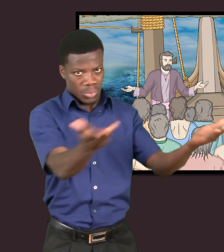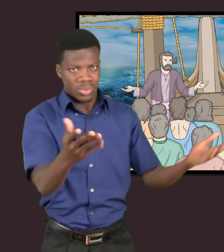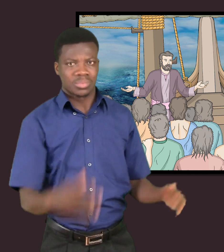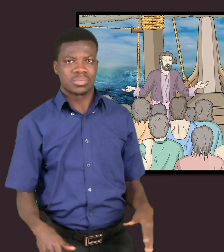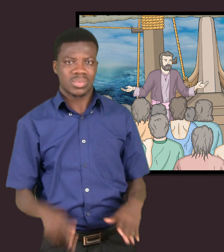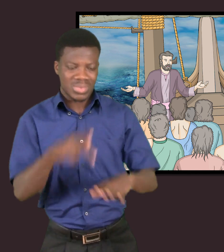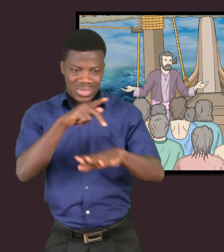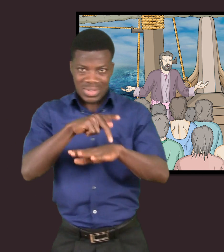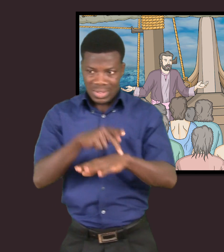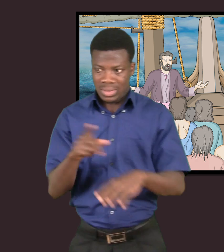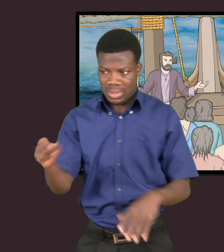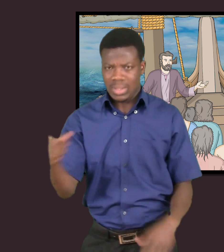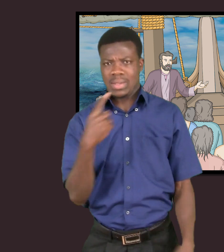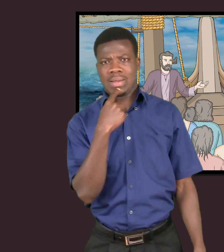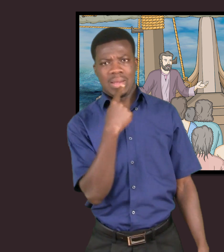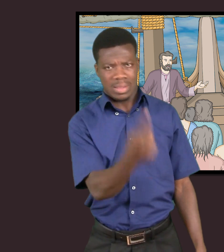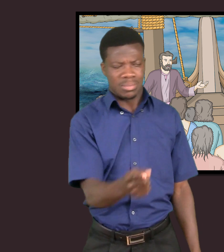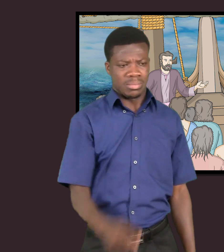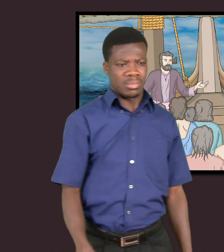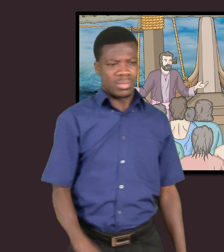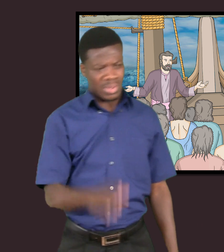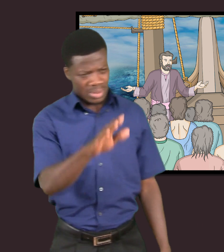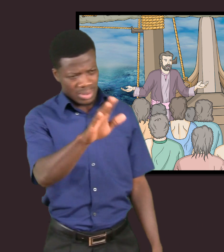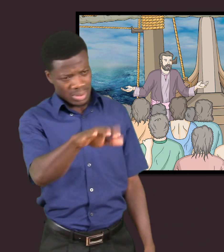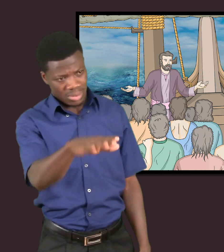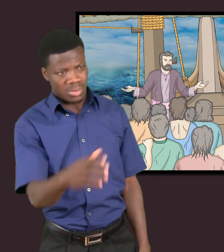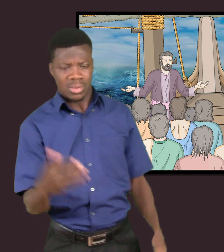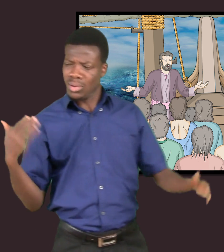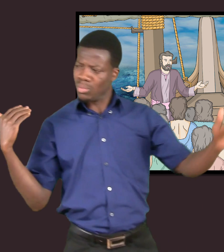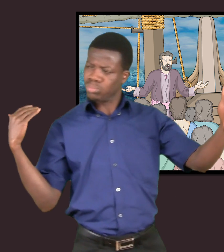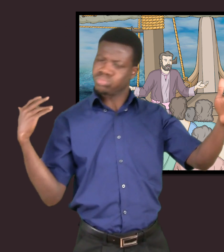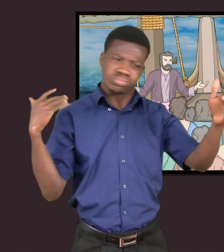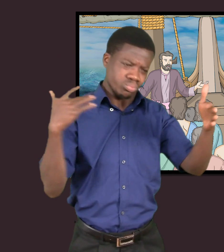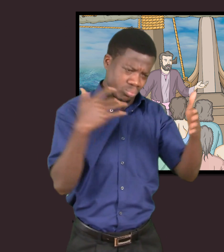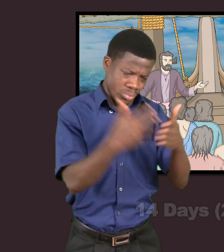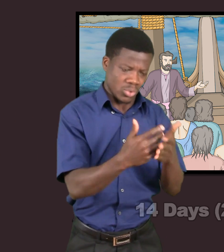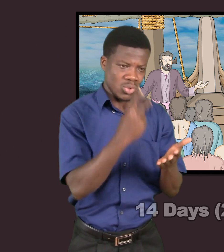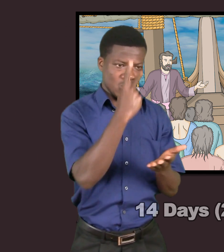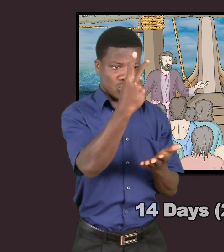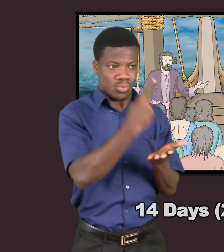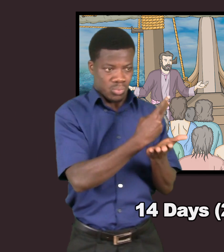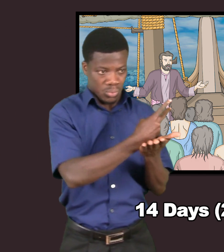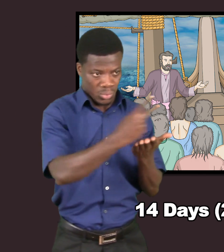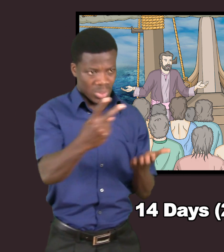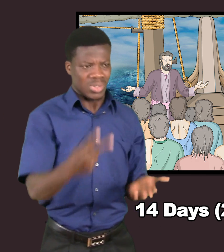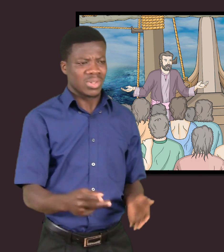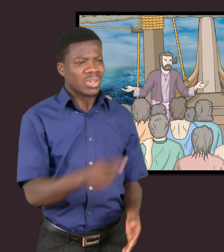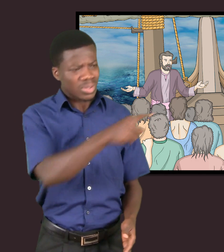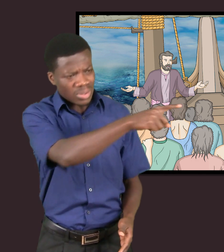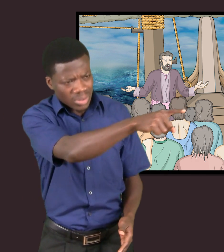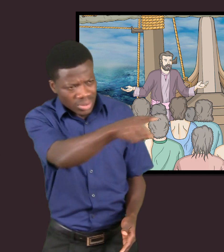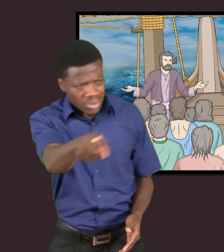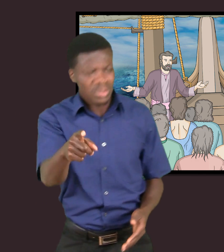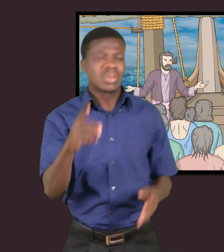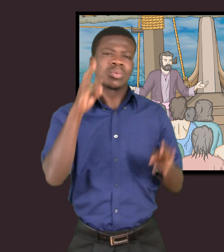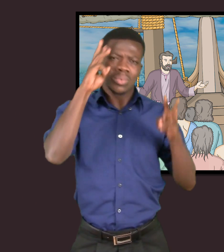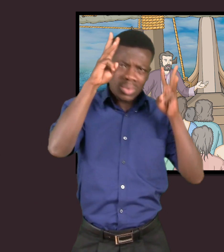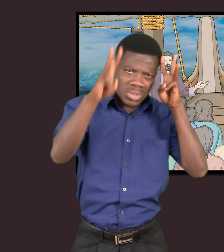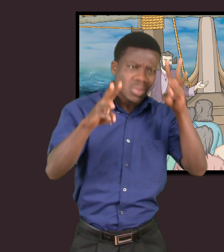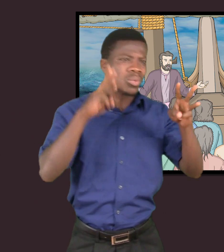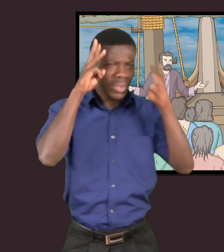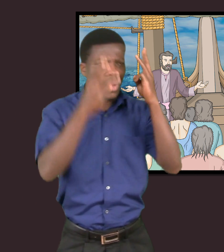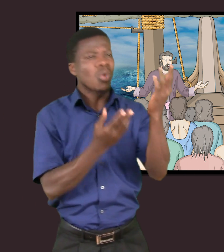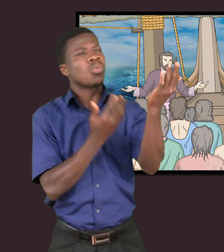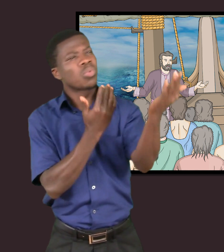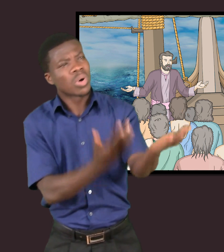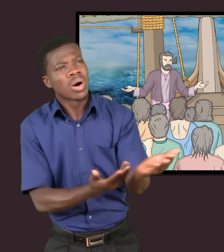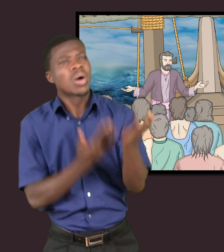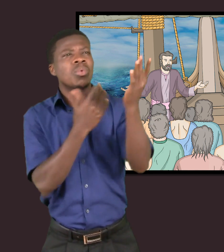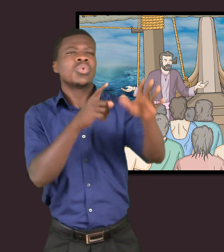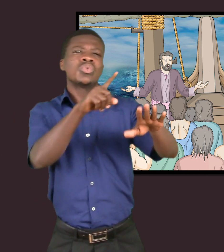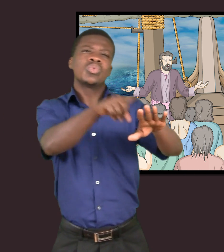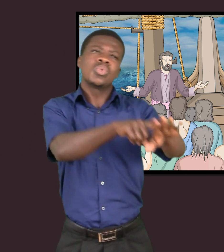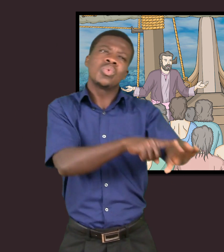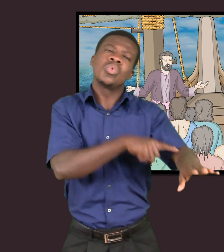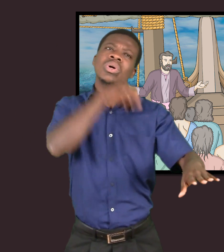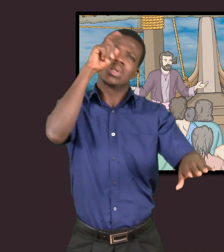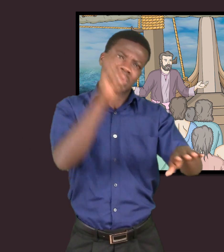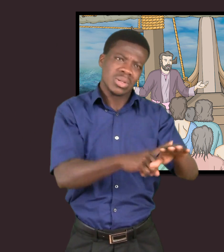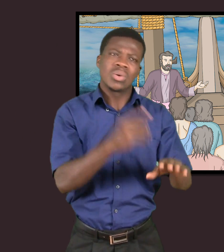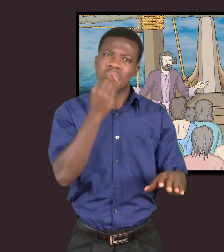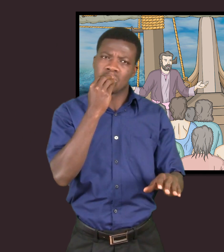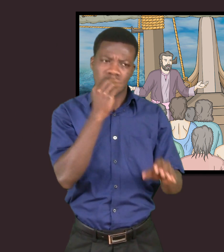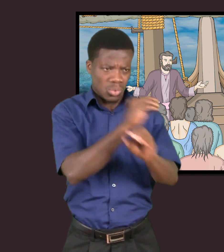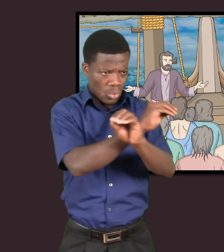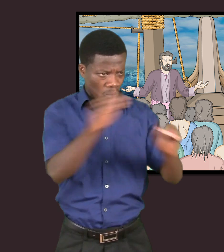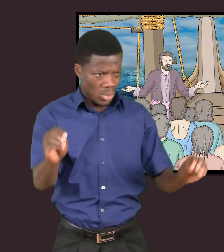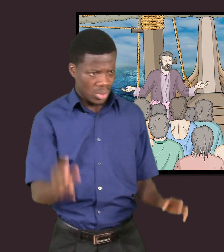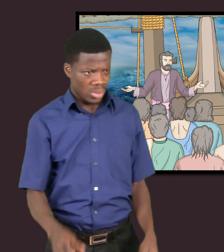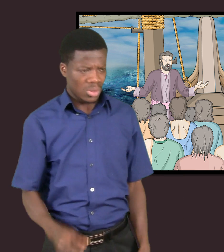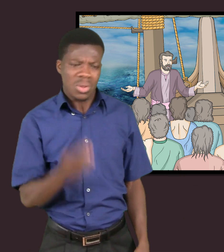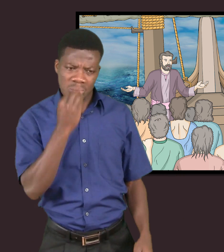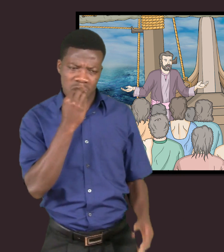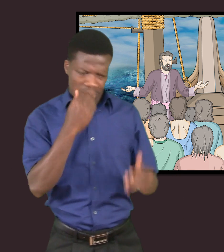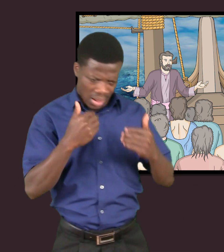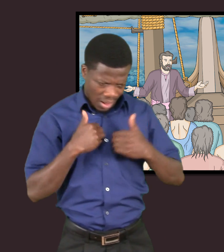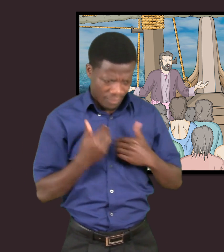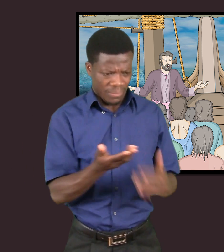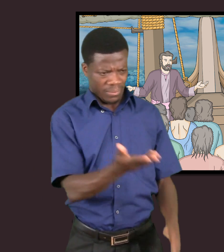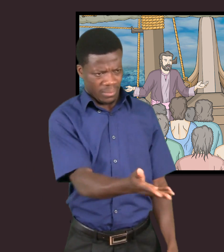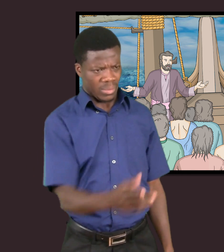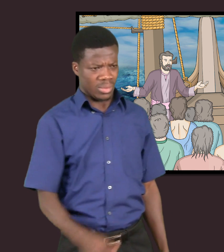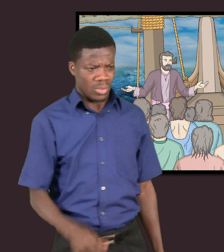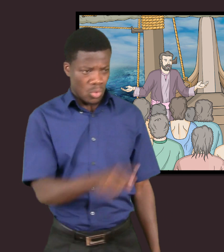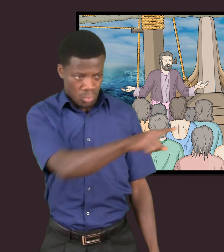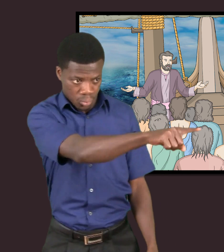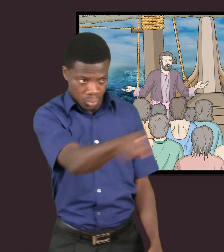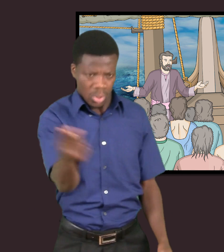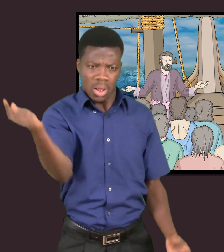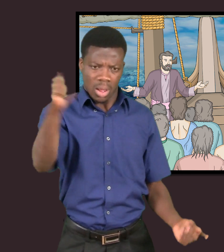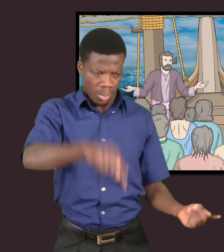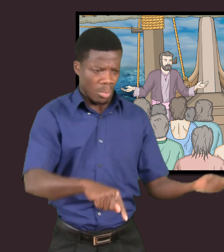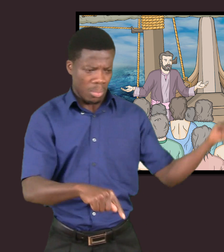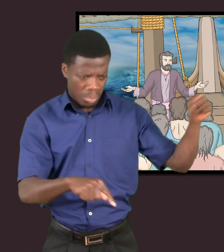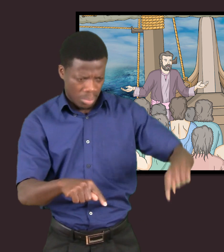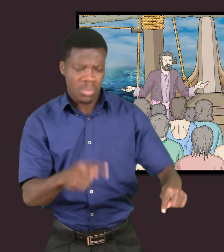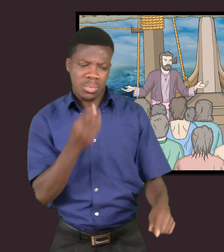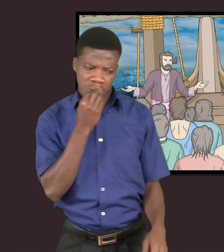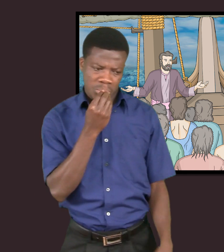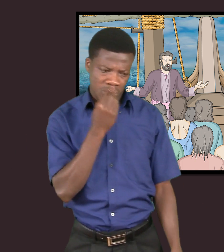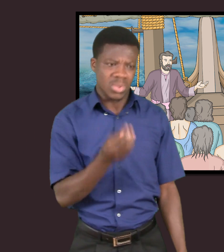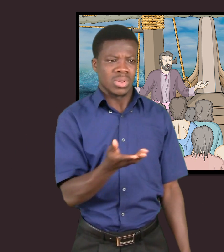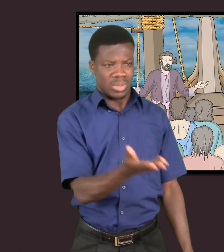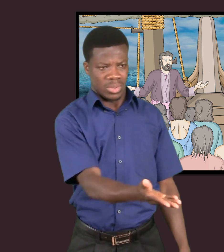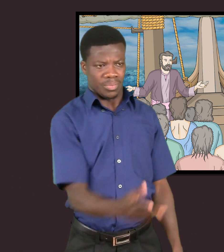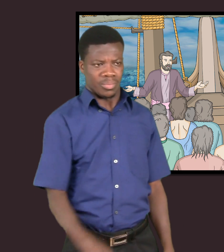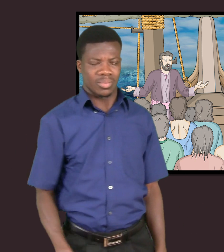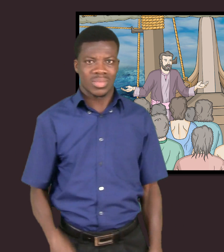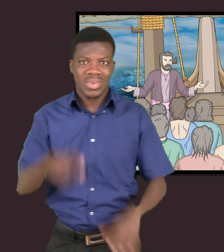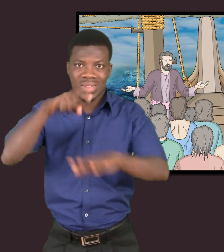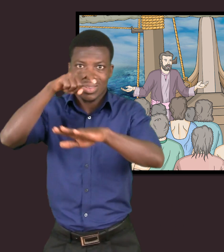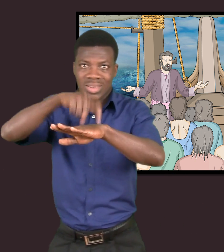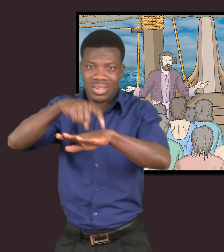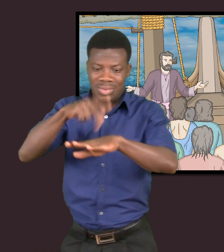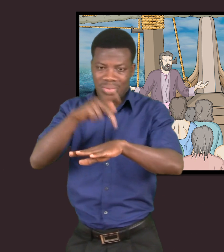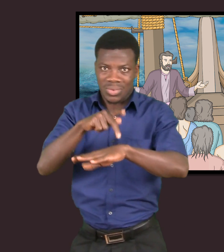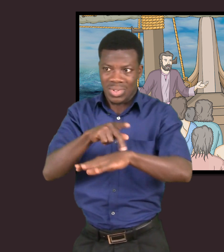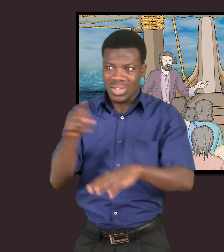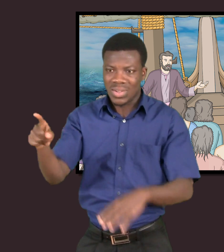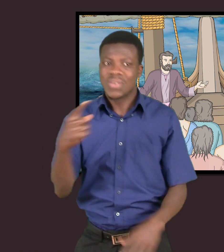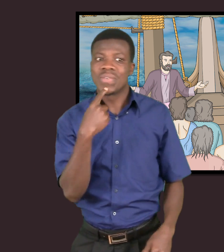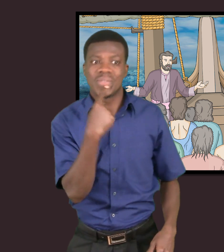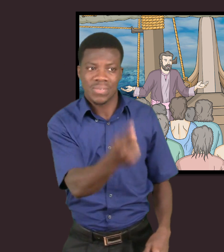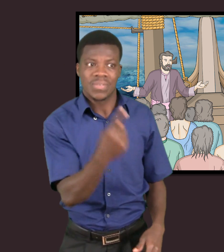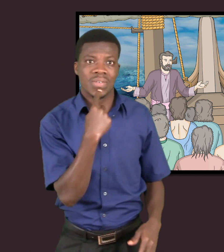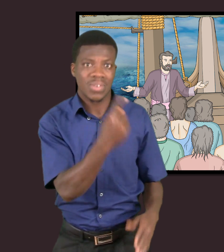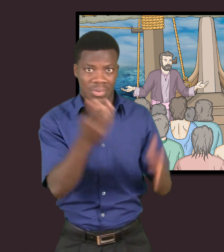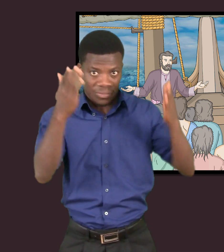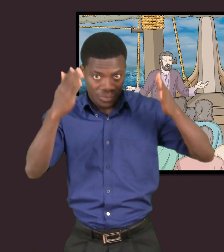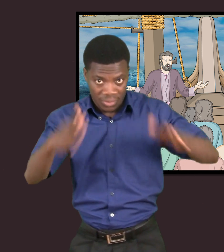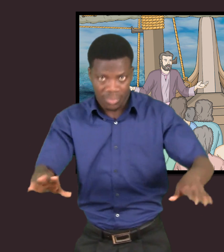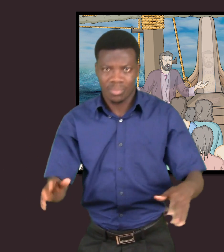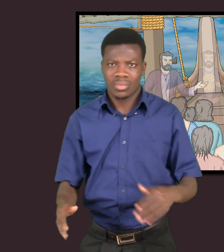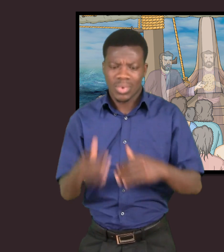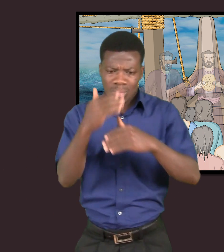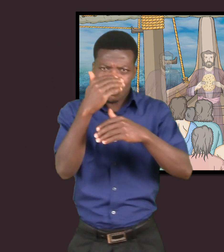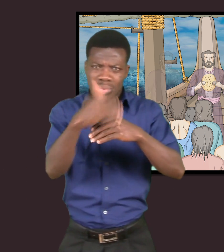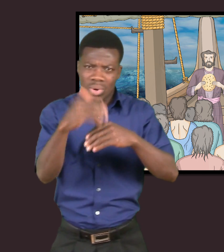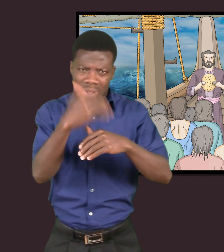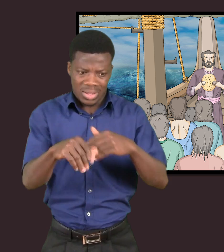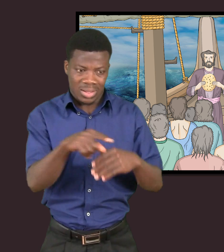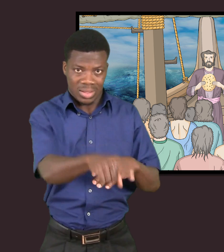So for your own preservation, I urge you to eat something, because not a single hair of your head will be lost.”